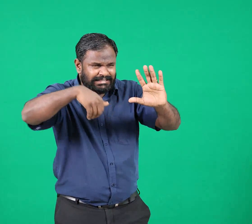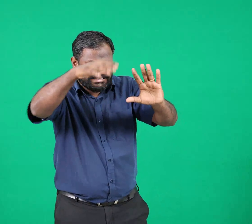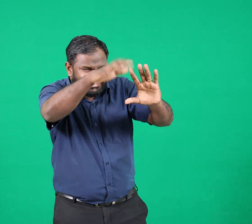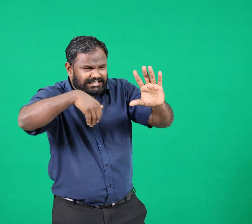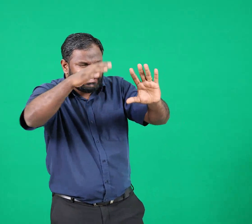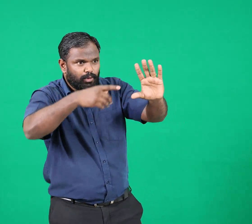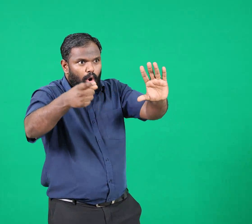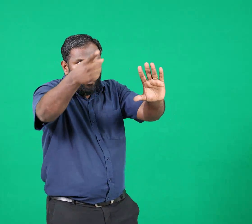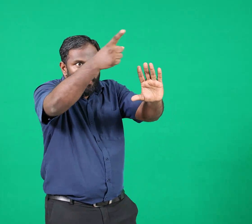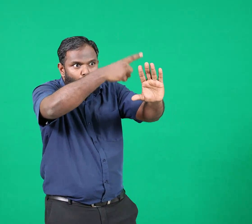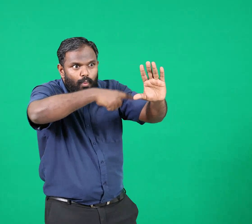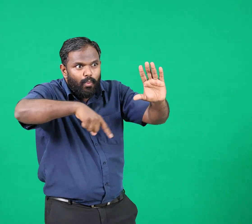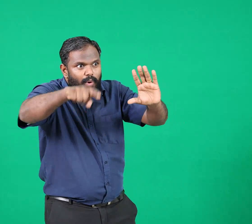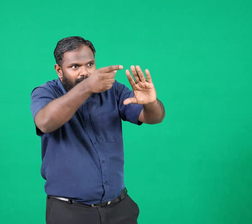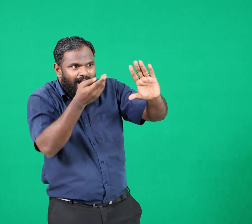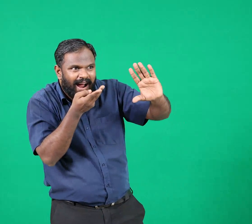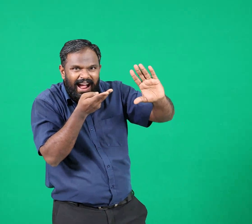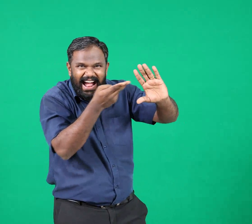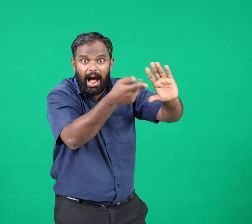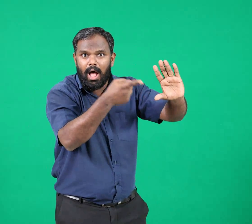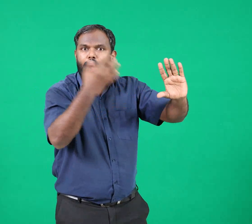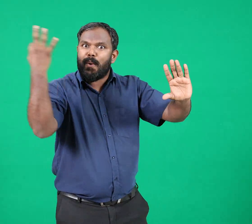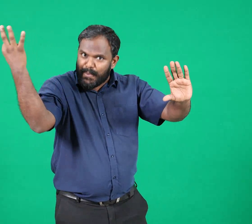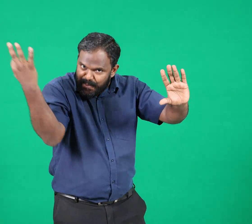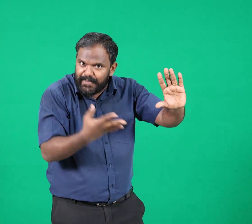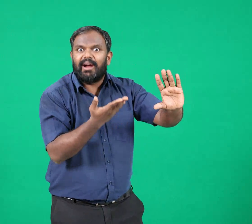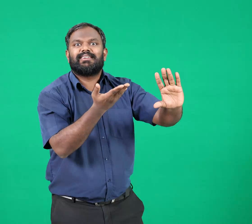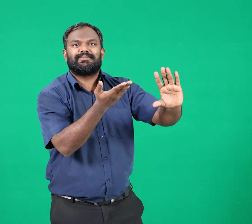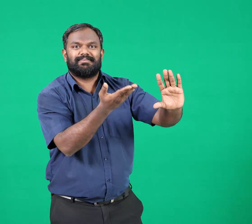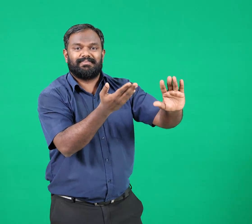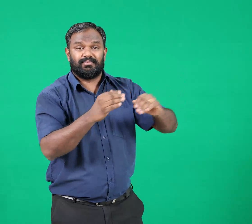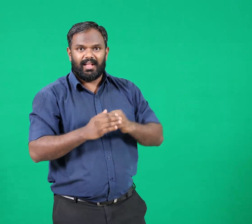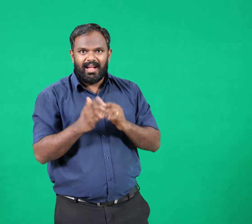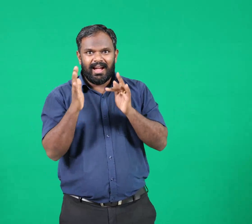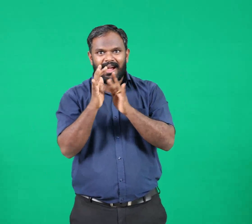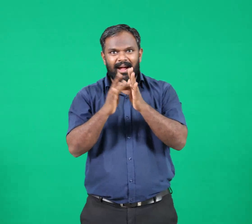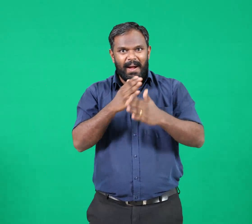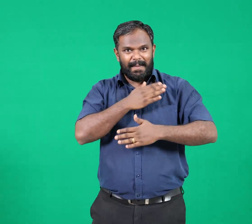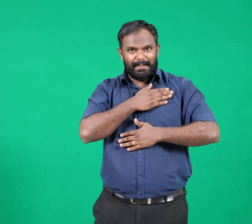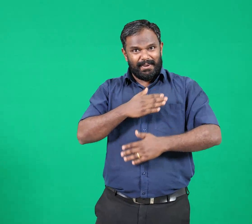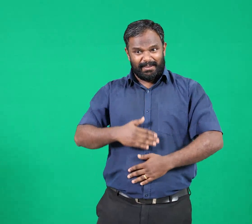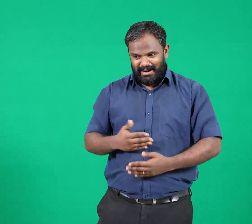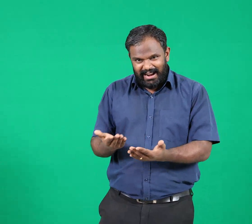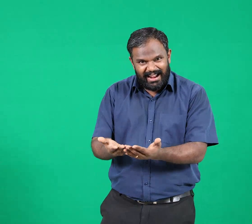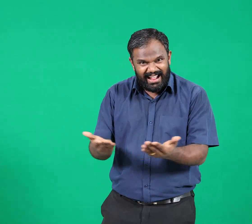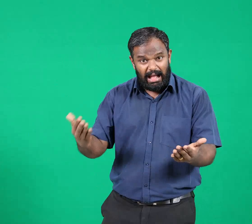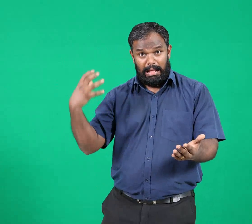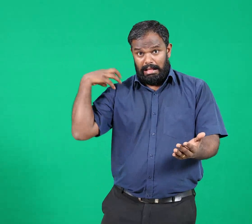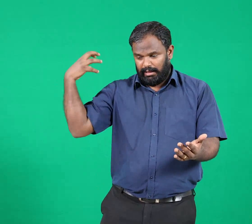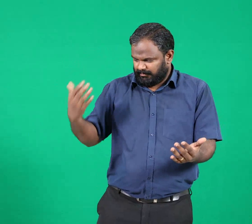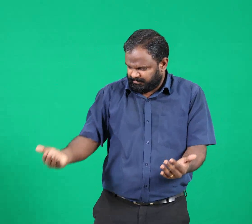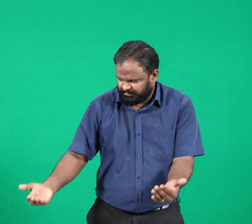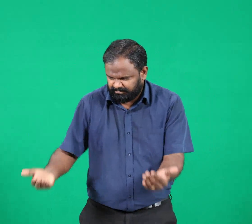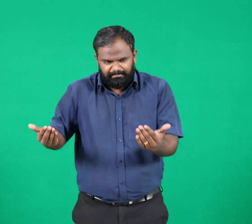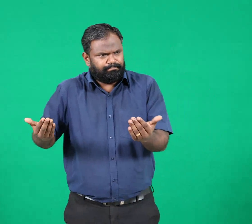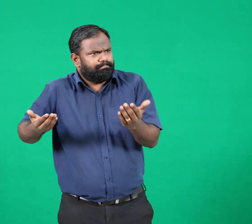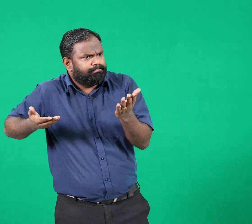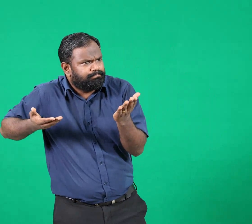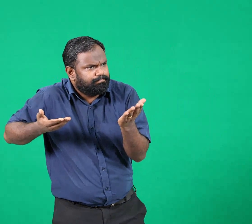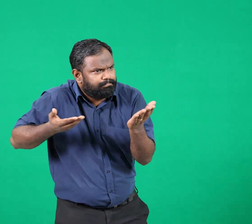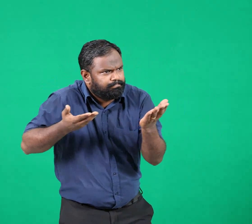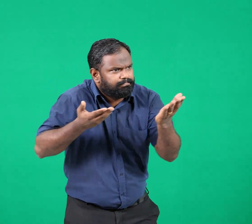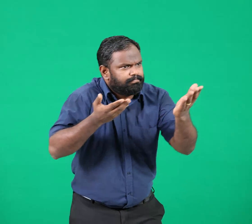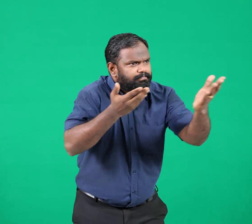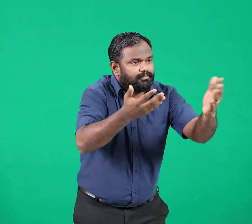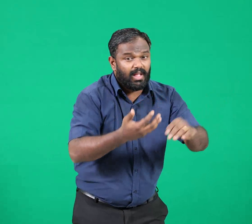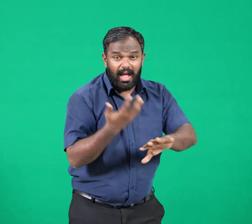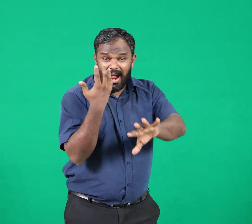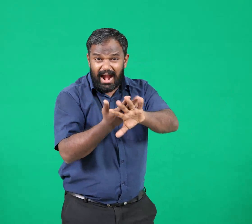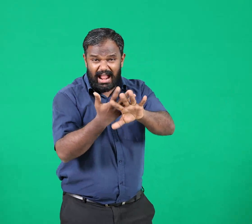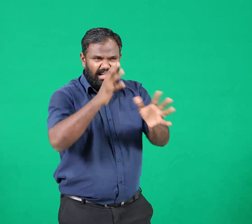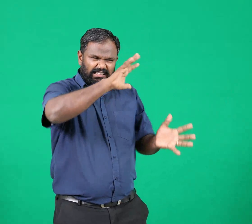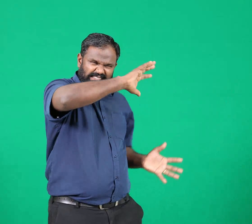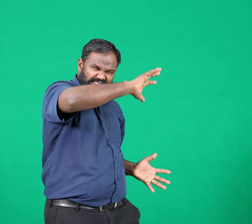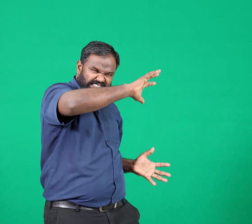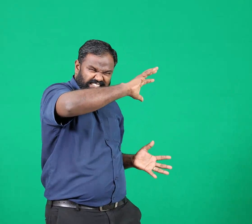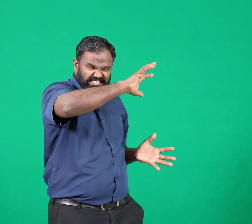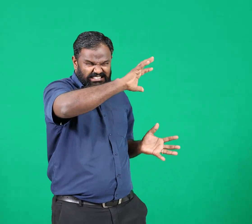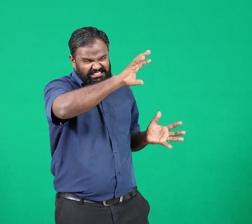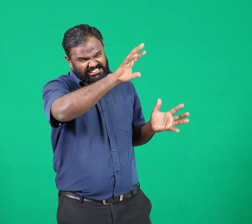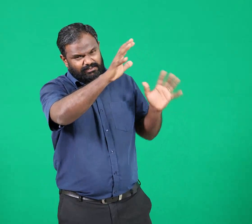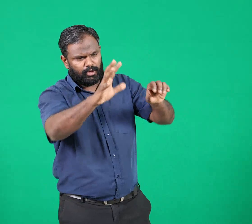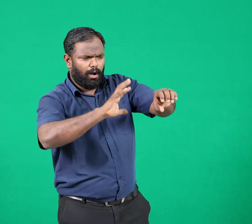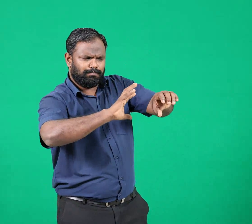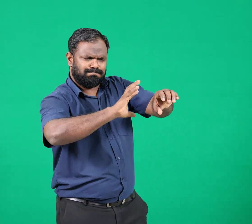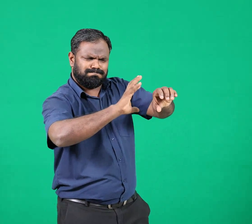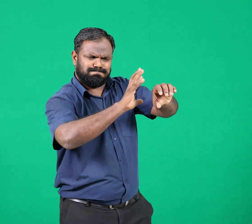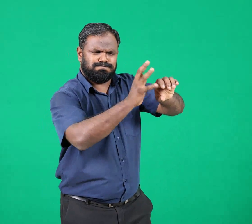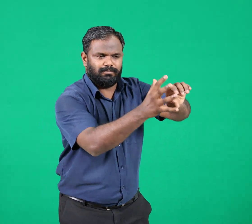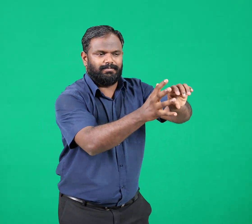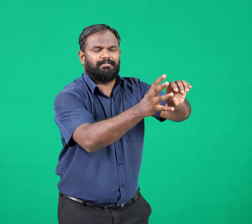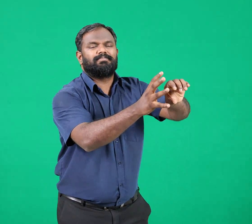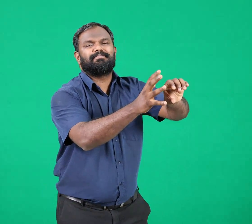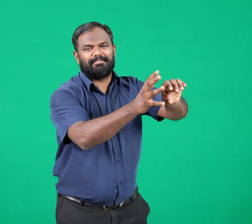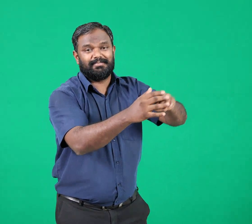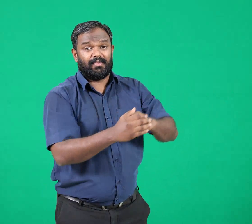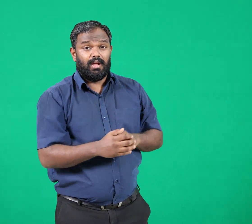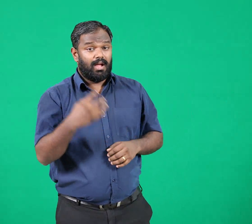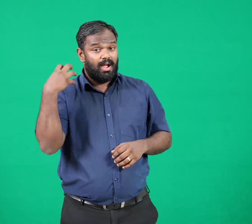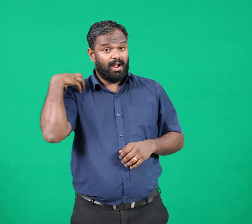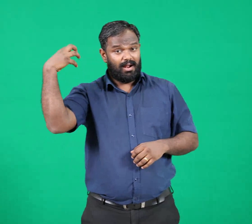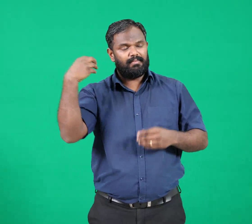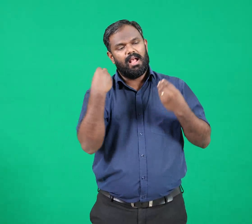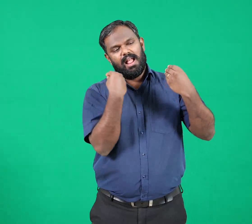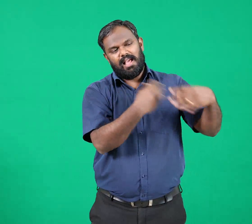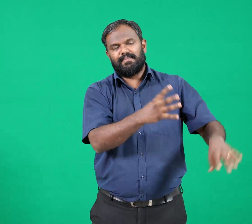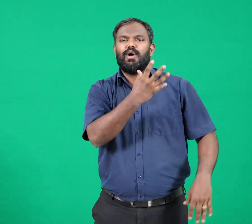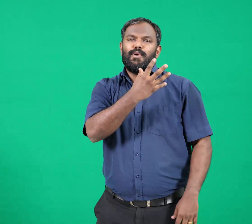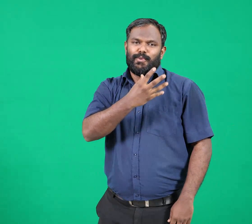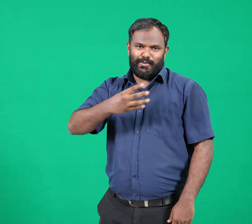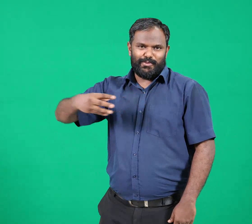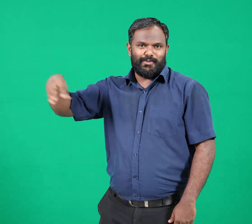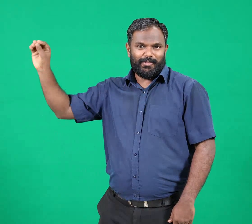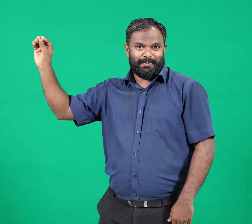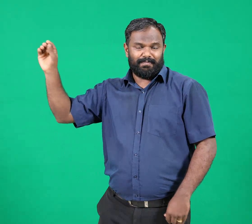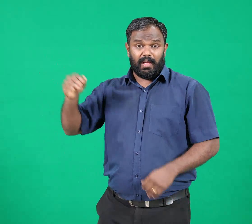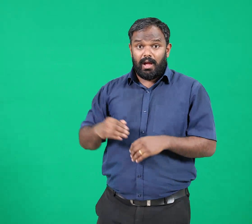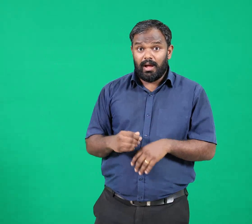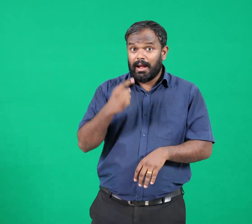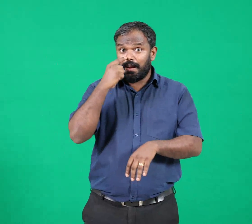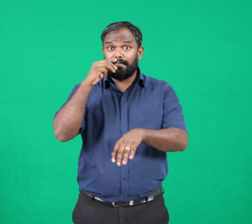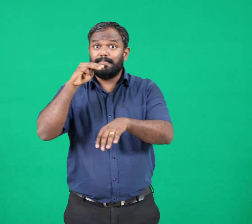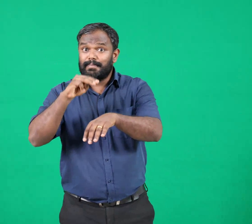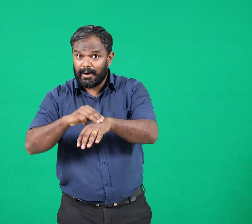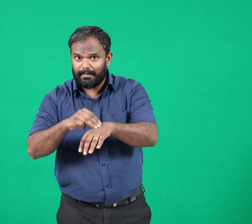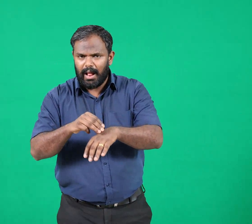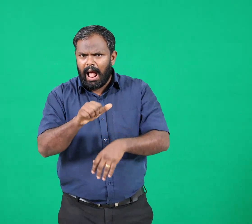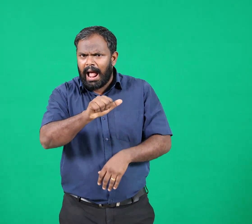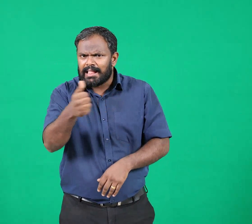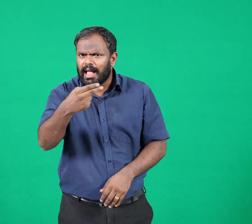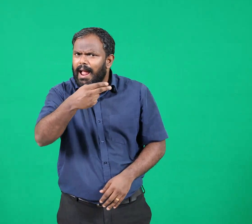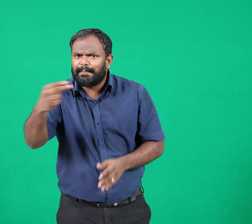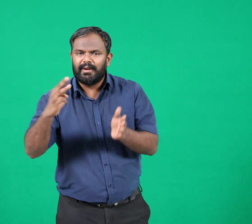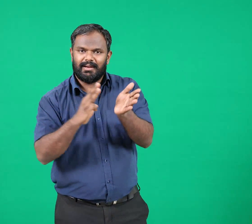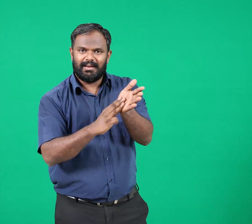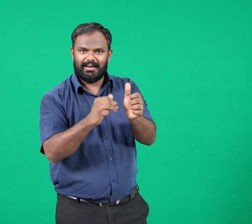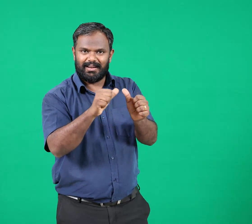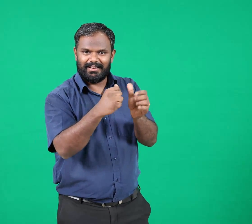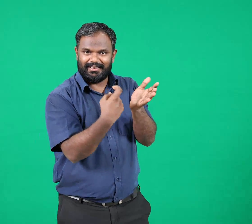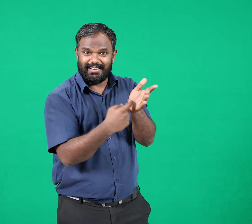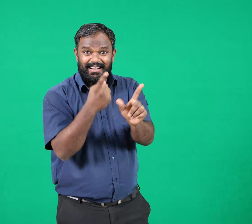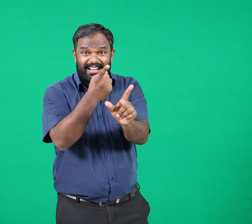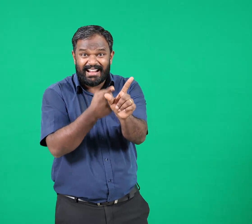Then he rolled a great stone across the entrance to the tomb and went away.